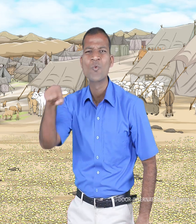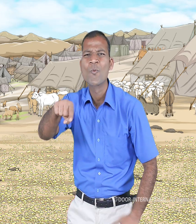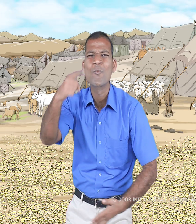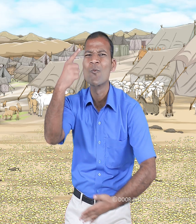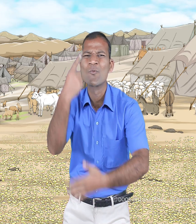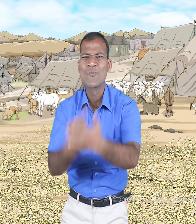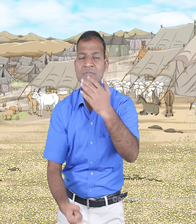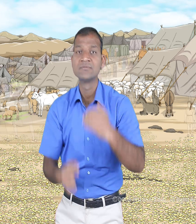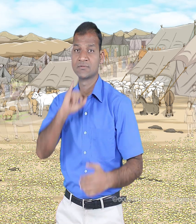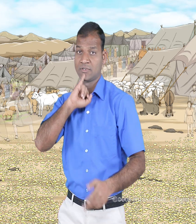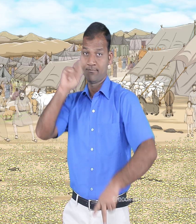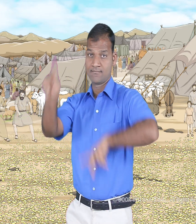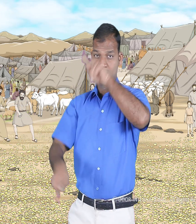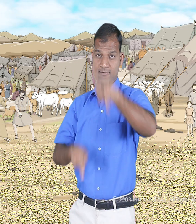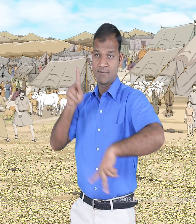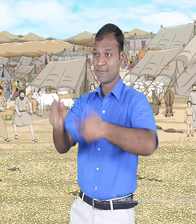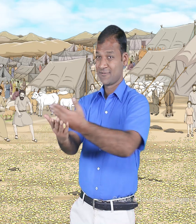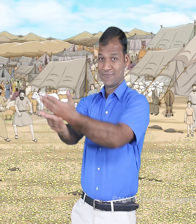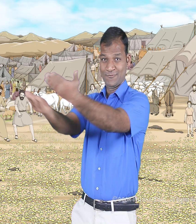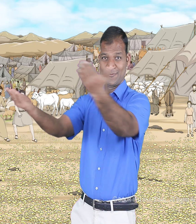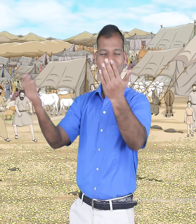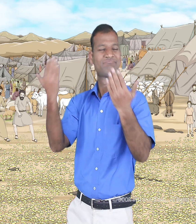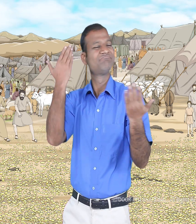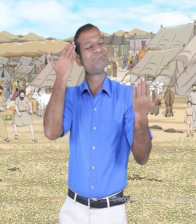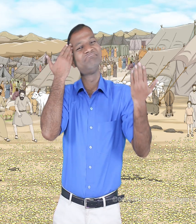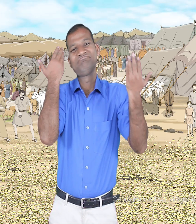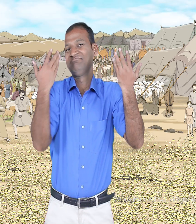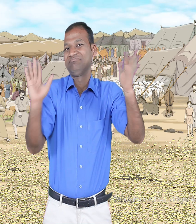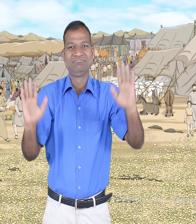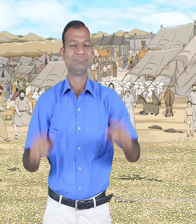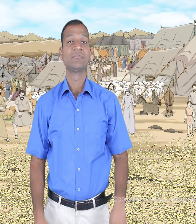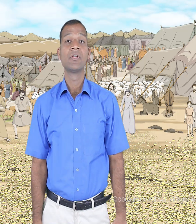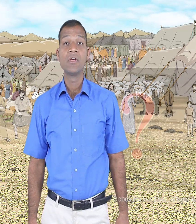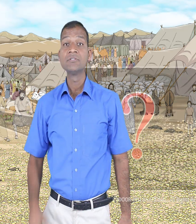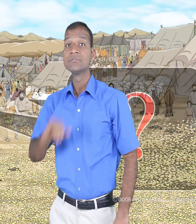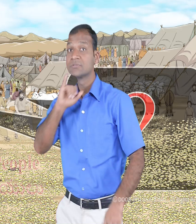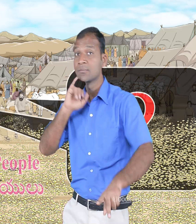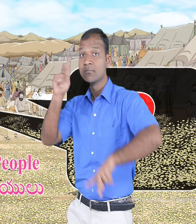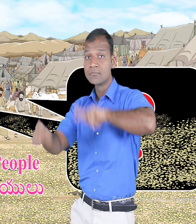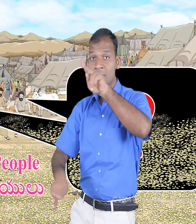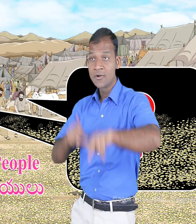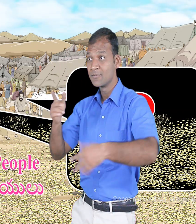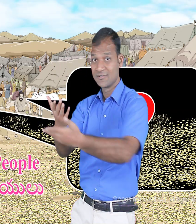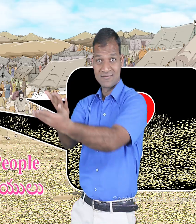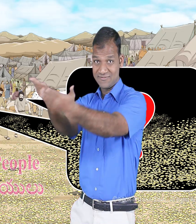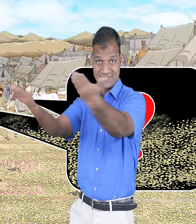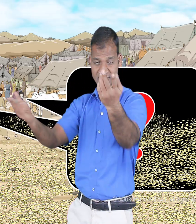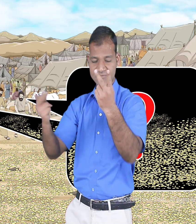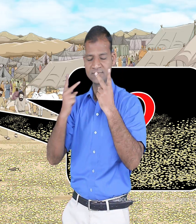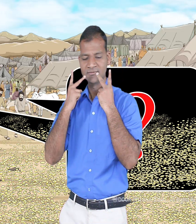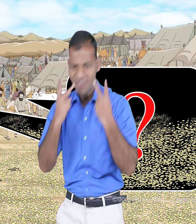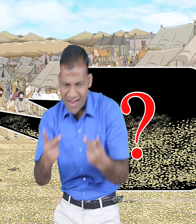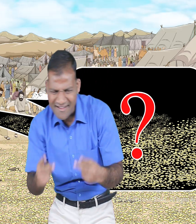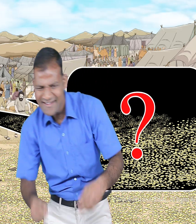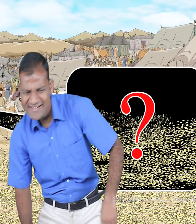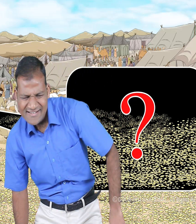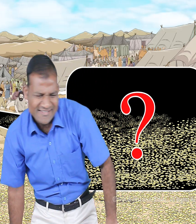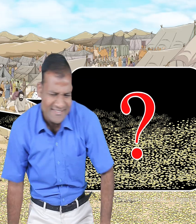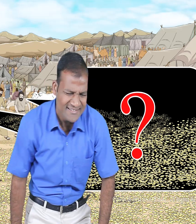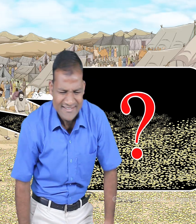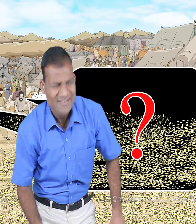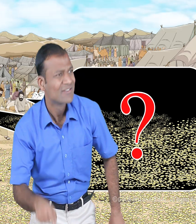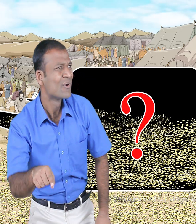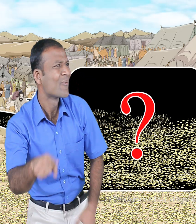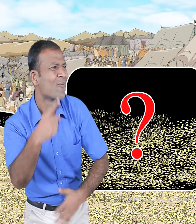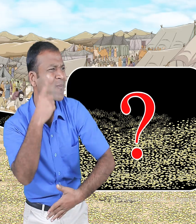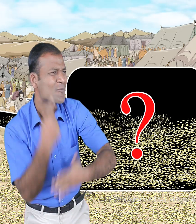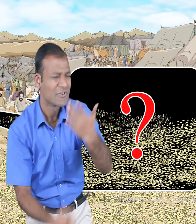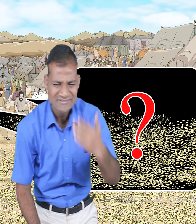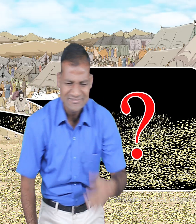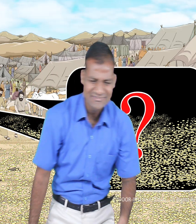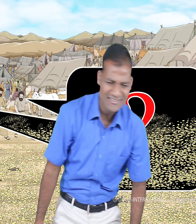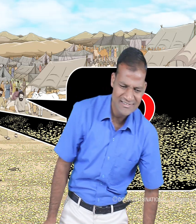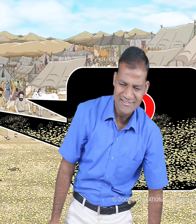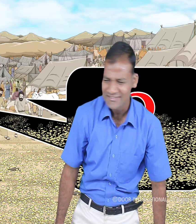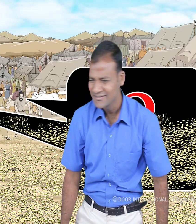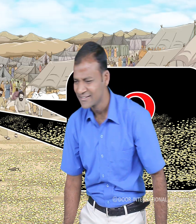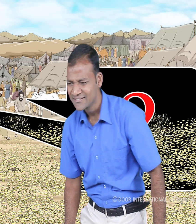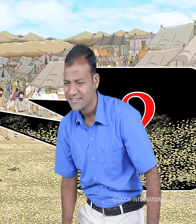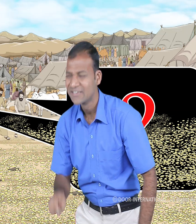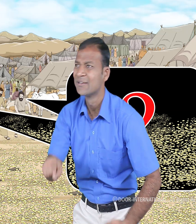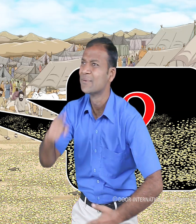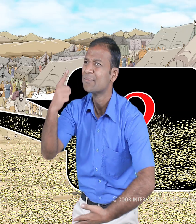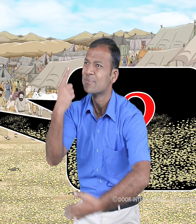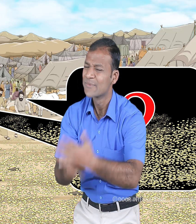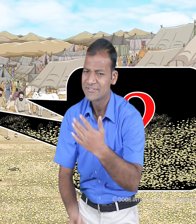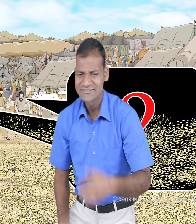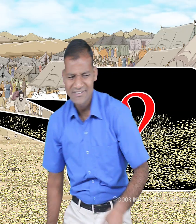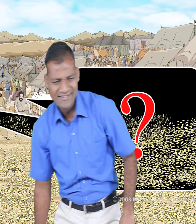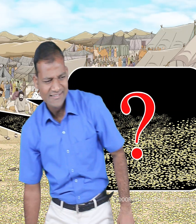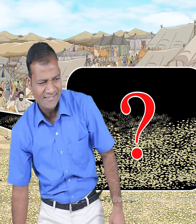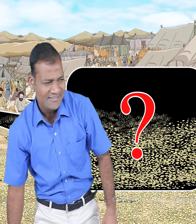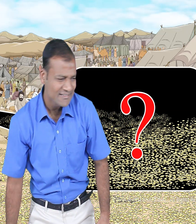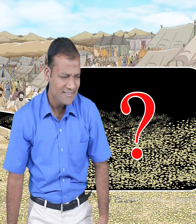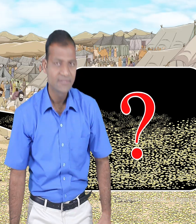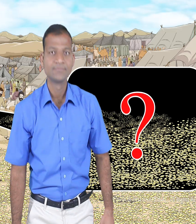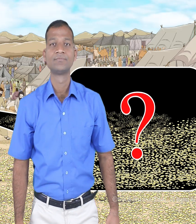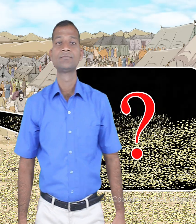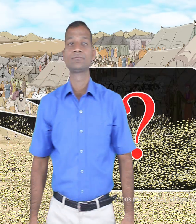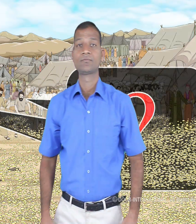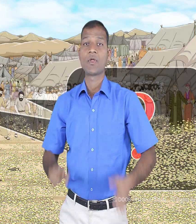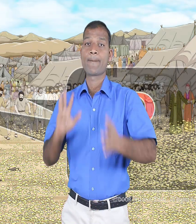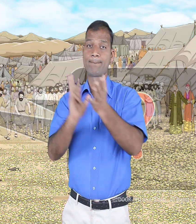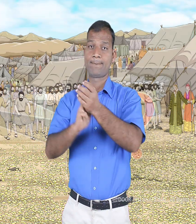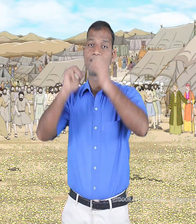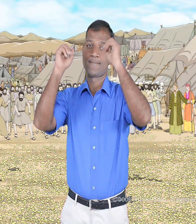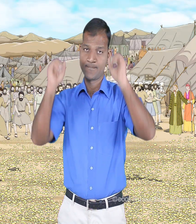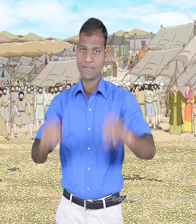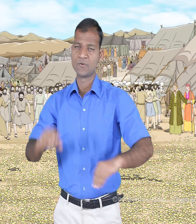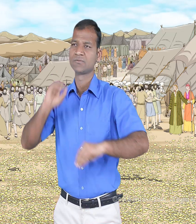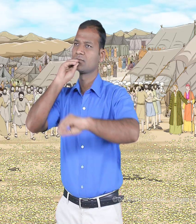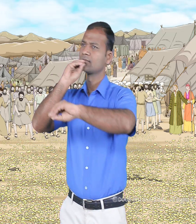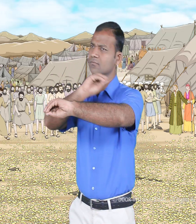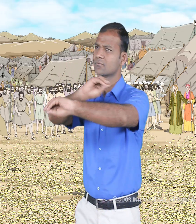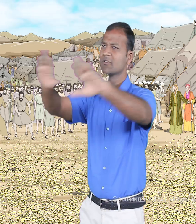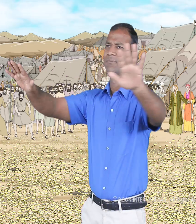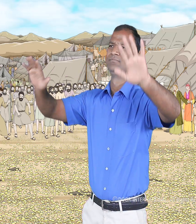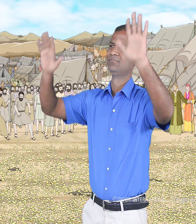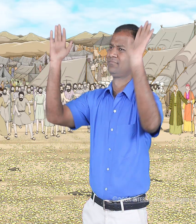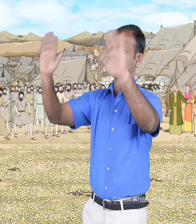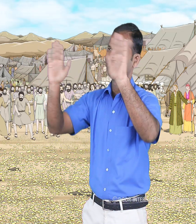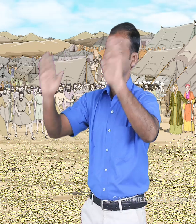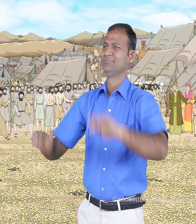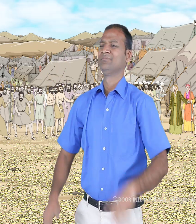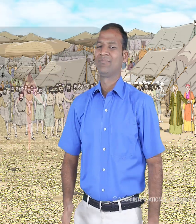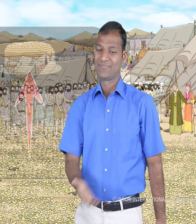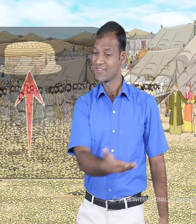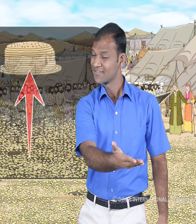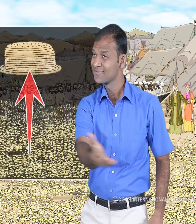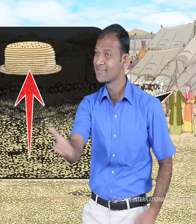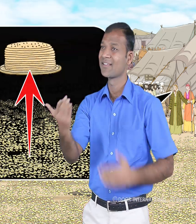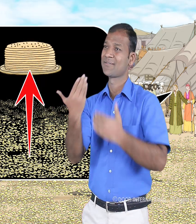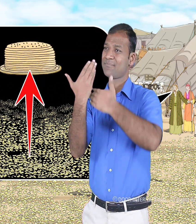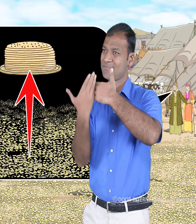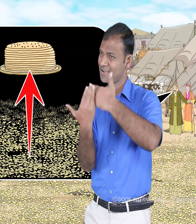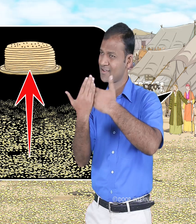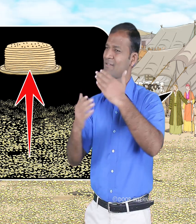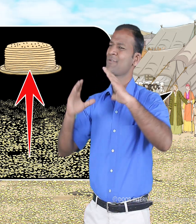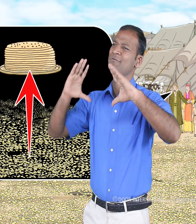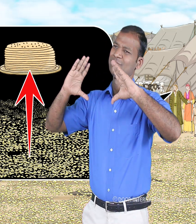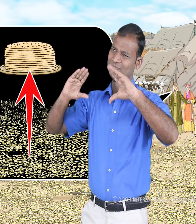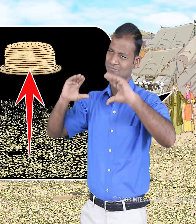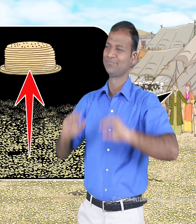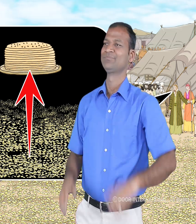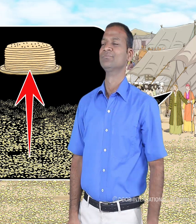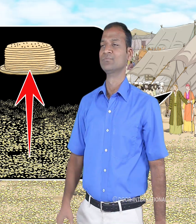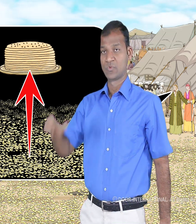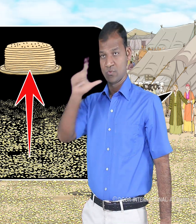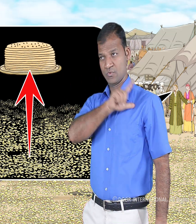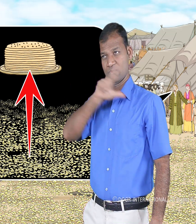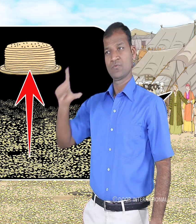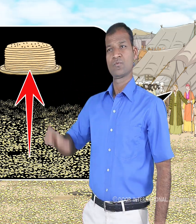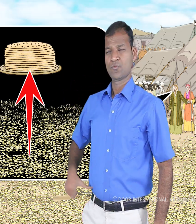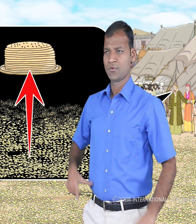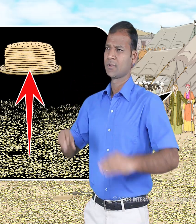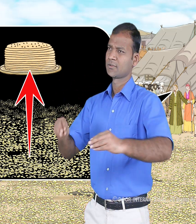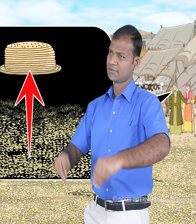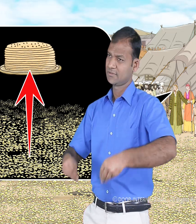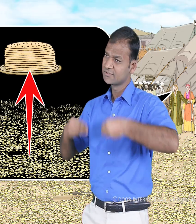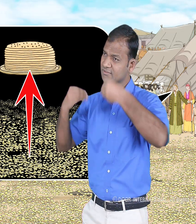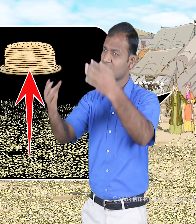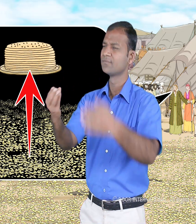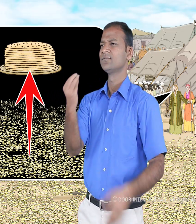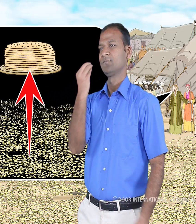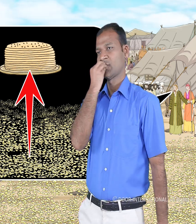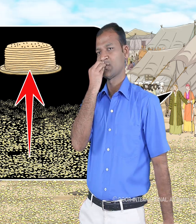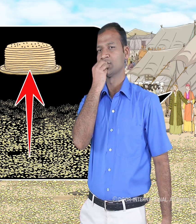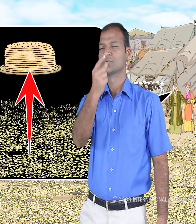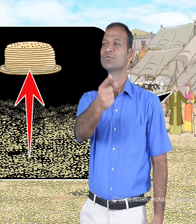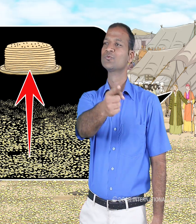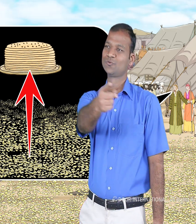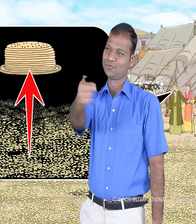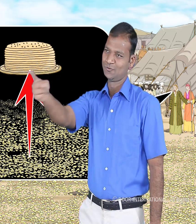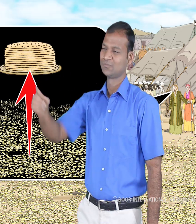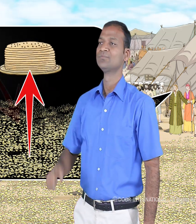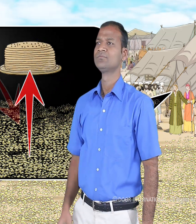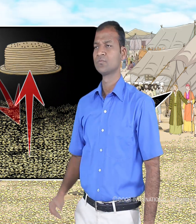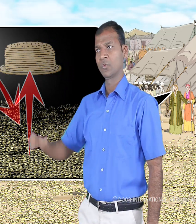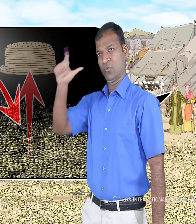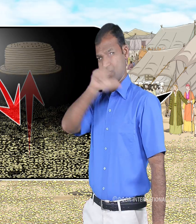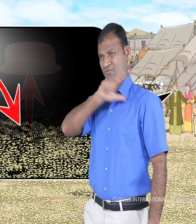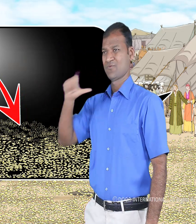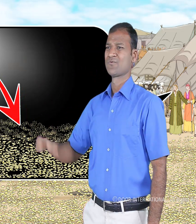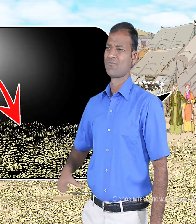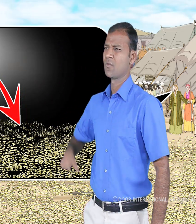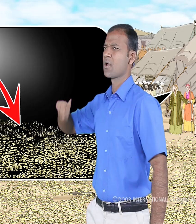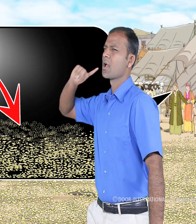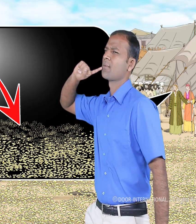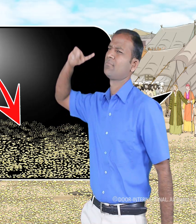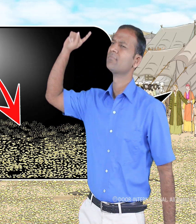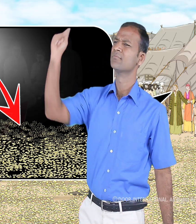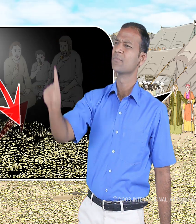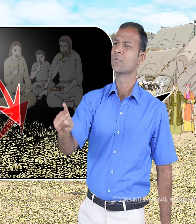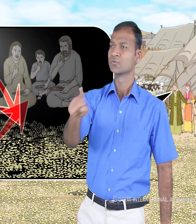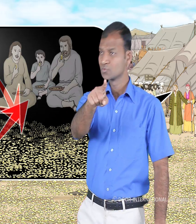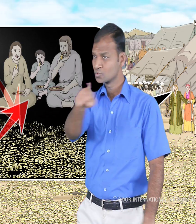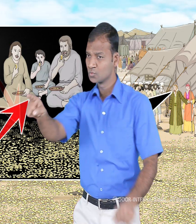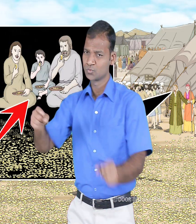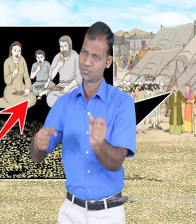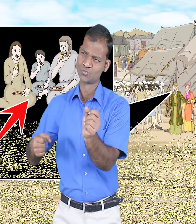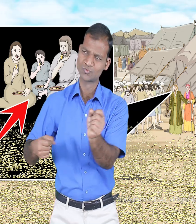When the Israelites saw it, they asked one another, “What is it?” For they did not know what it was. So Moses told them, “It is the bread that the LORD has given you to eat.